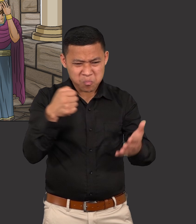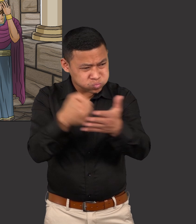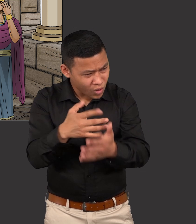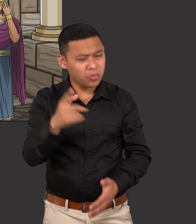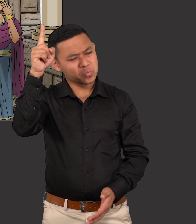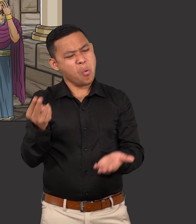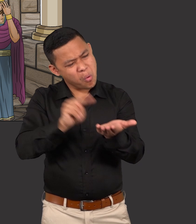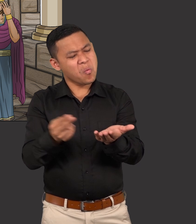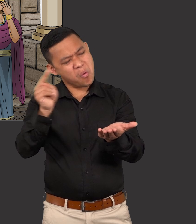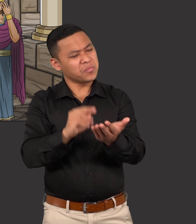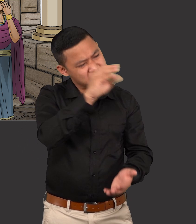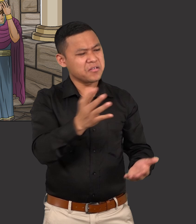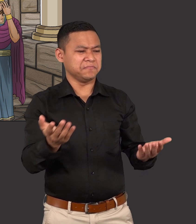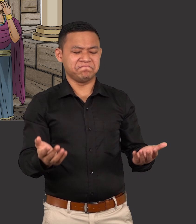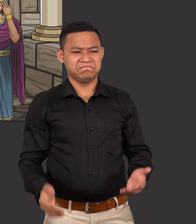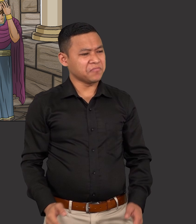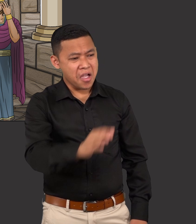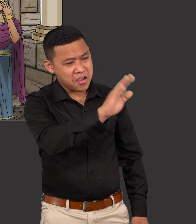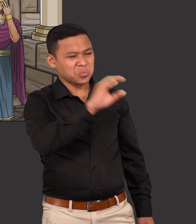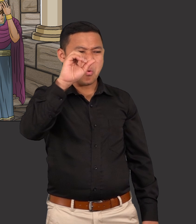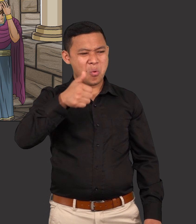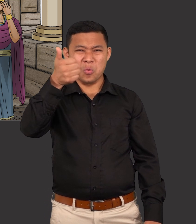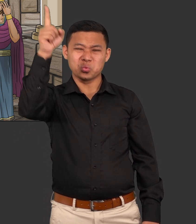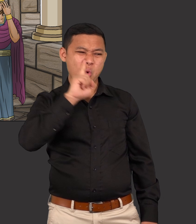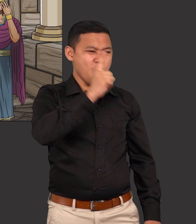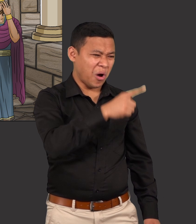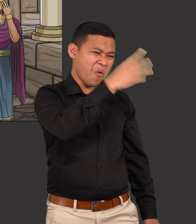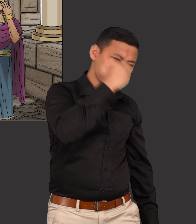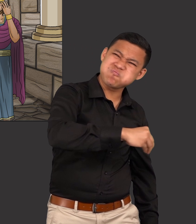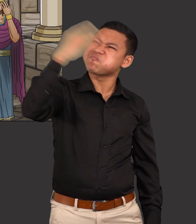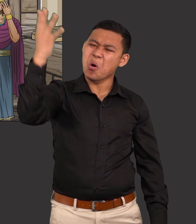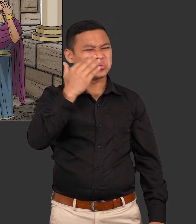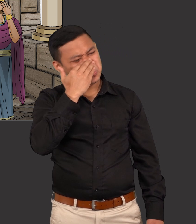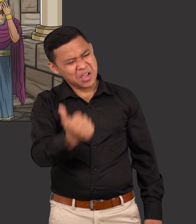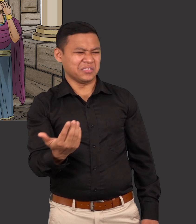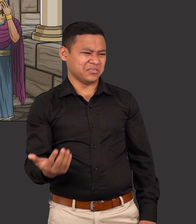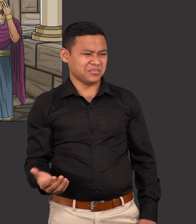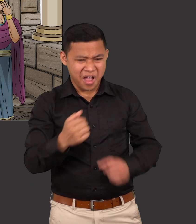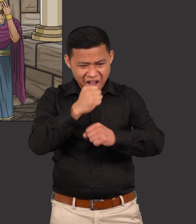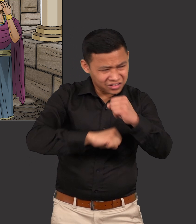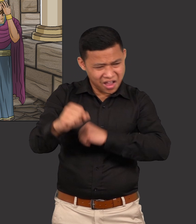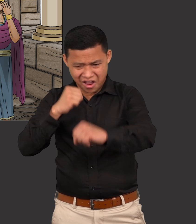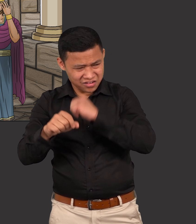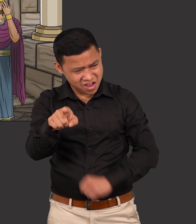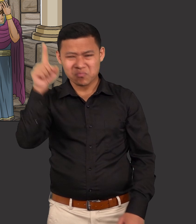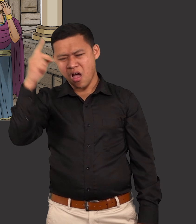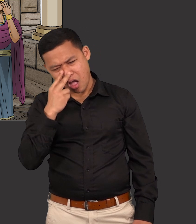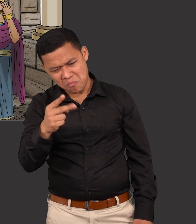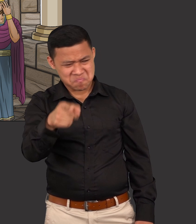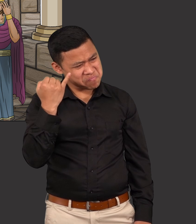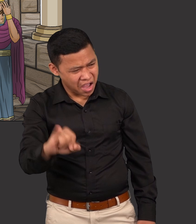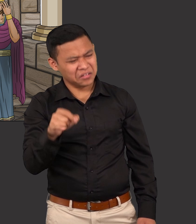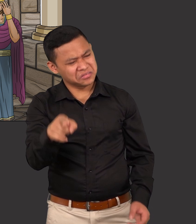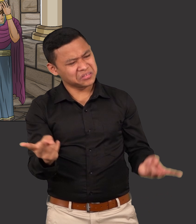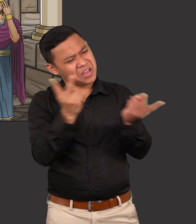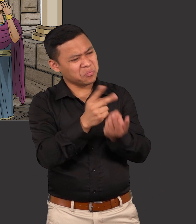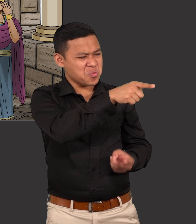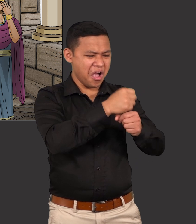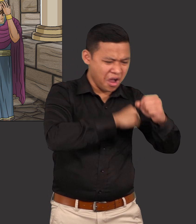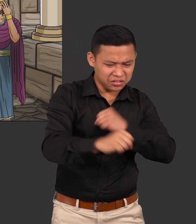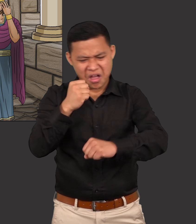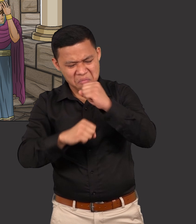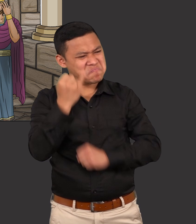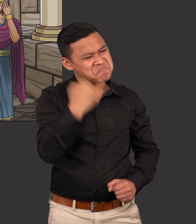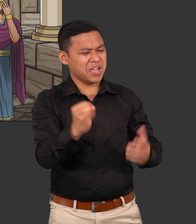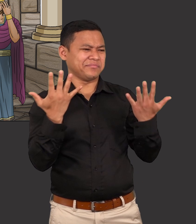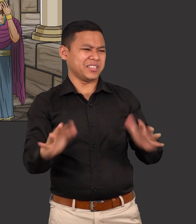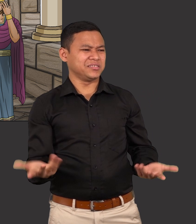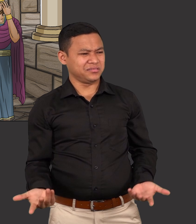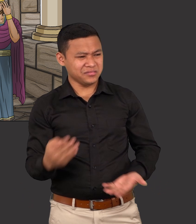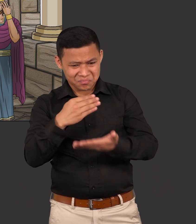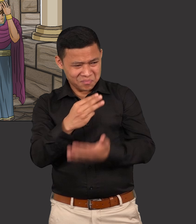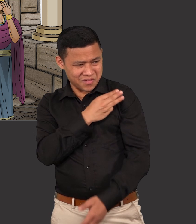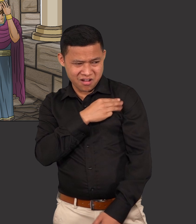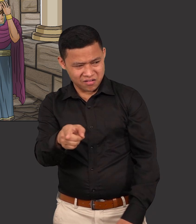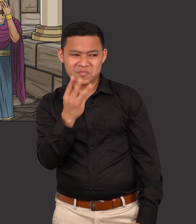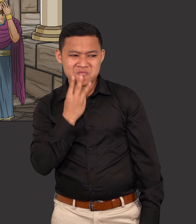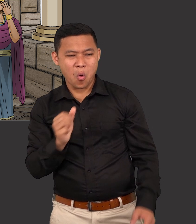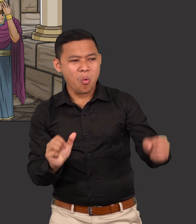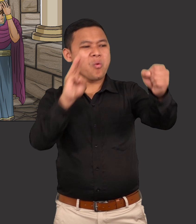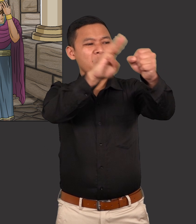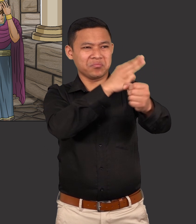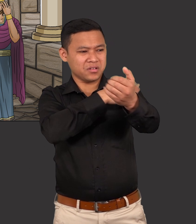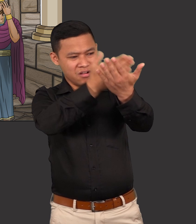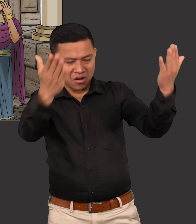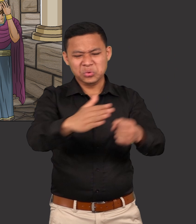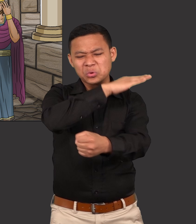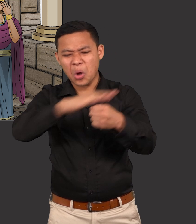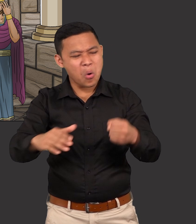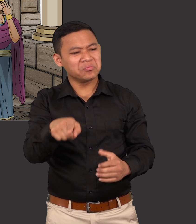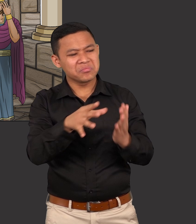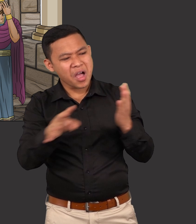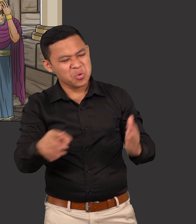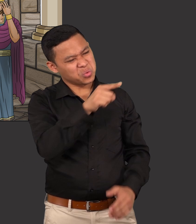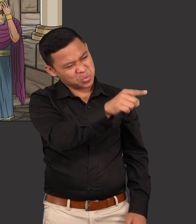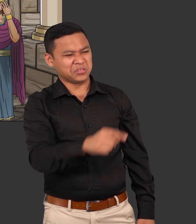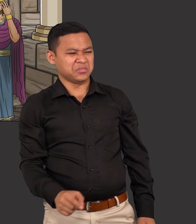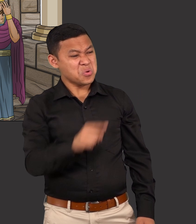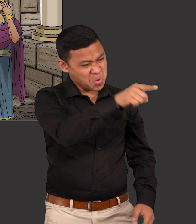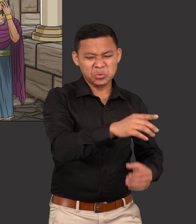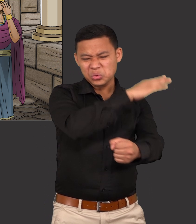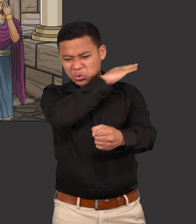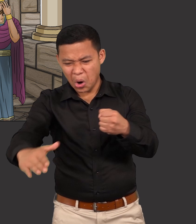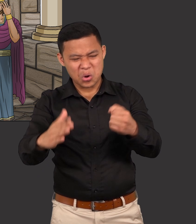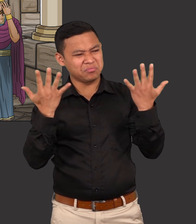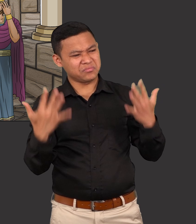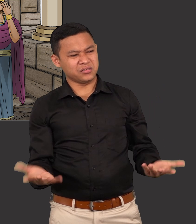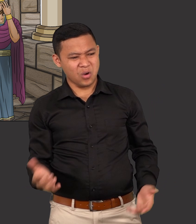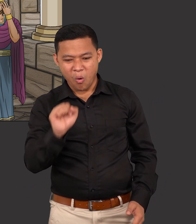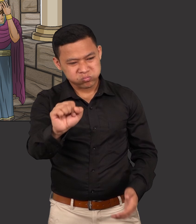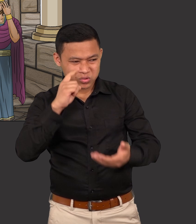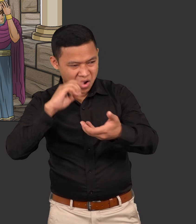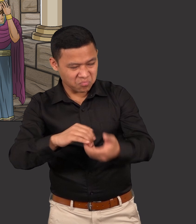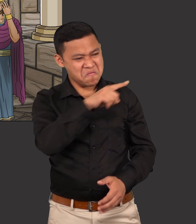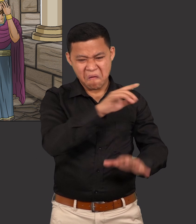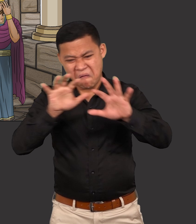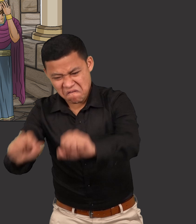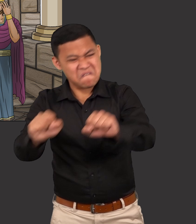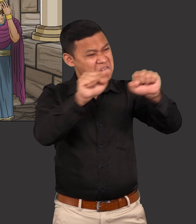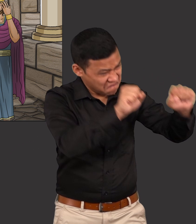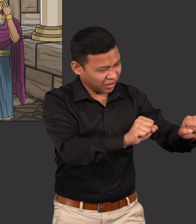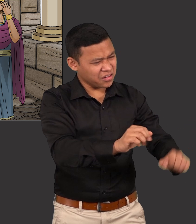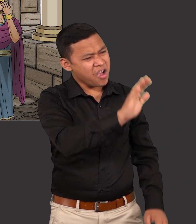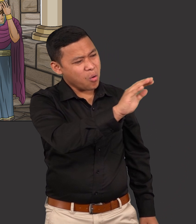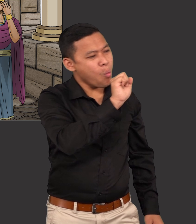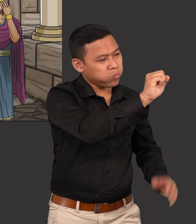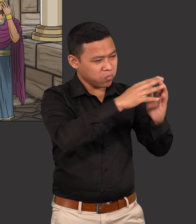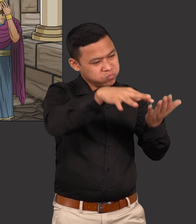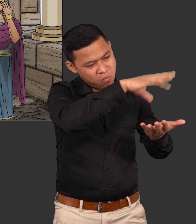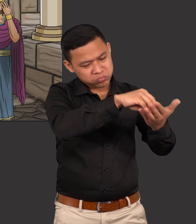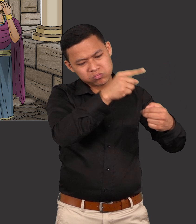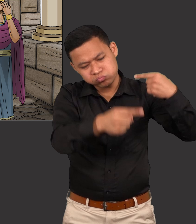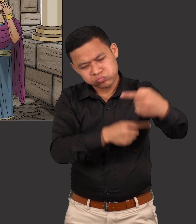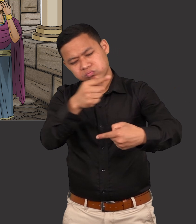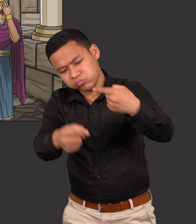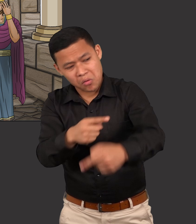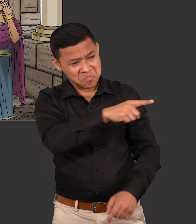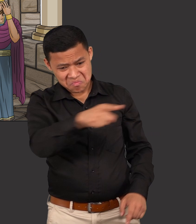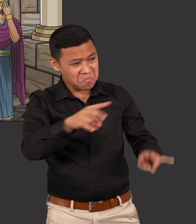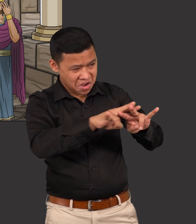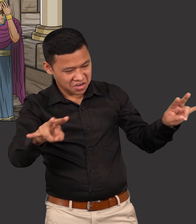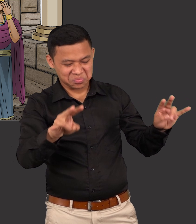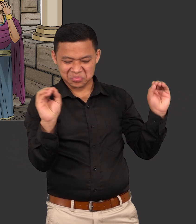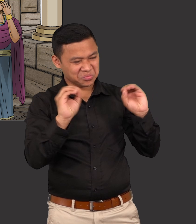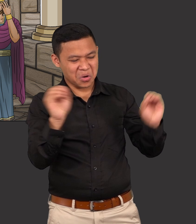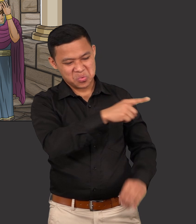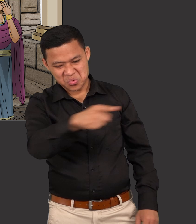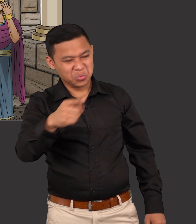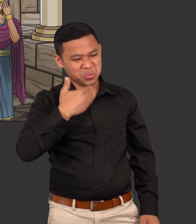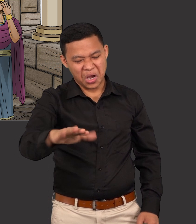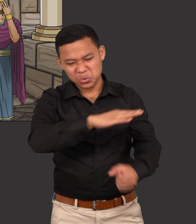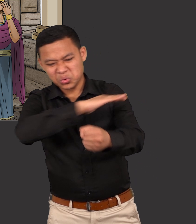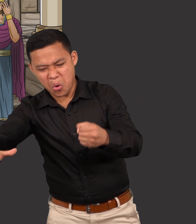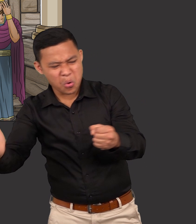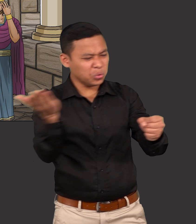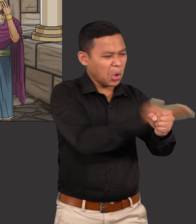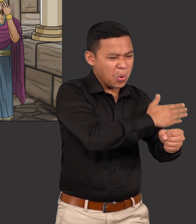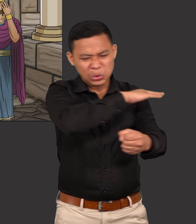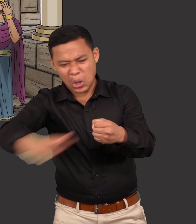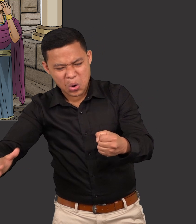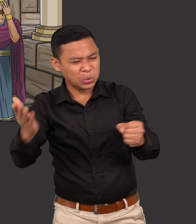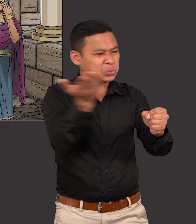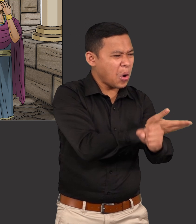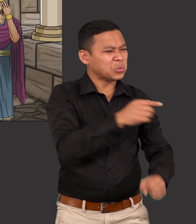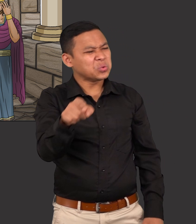Why then have you despised the command of the LORD by doing evil in His sight? You put Uriah the Hittite to the sword and took his wife as your own, for you have slain him with the sword of the Ammonites.